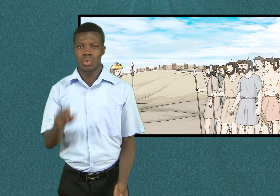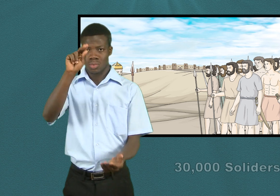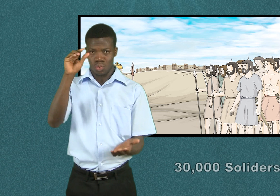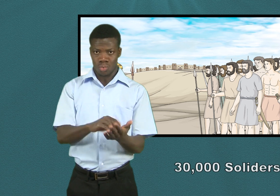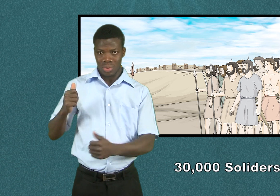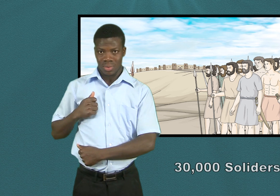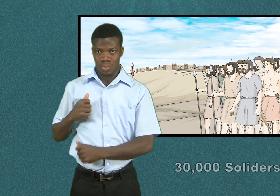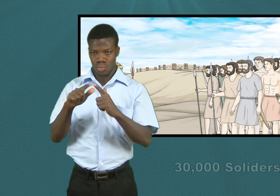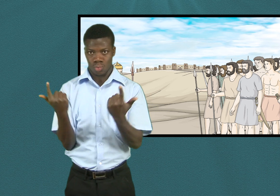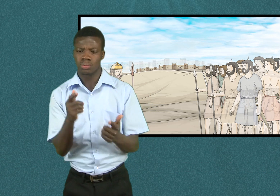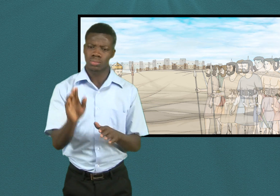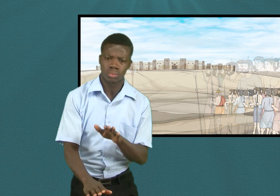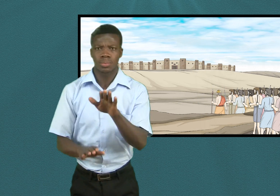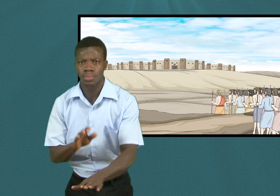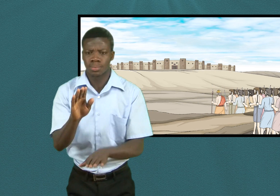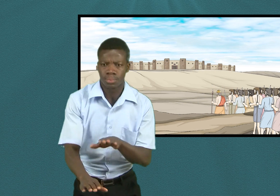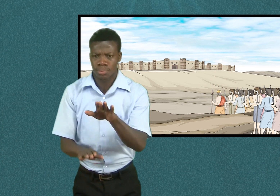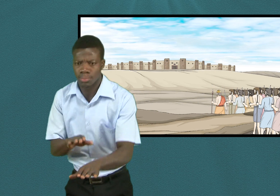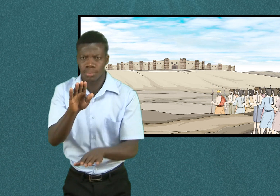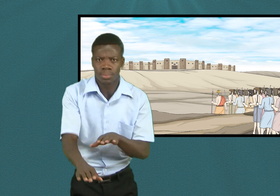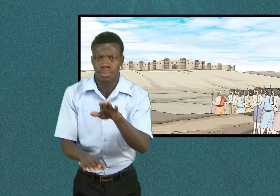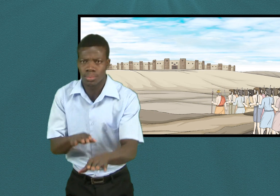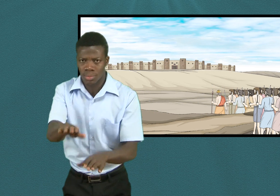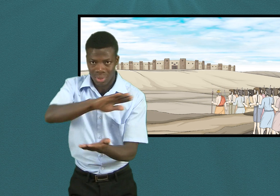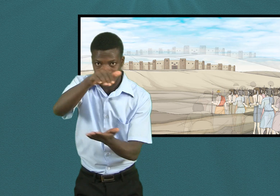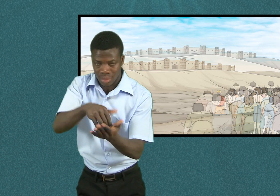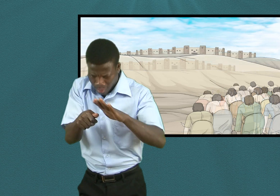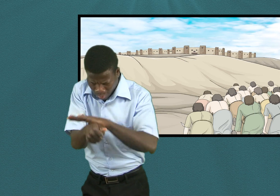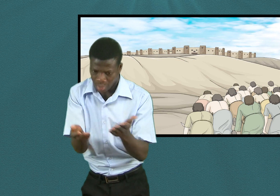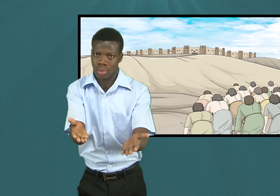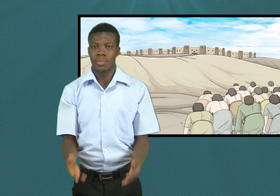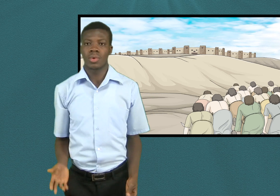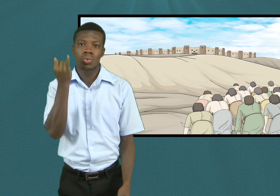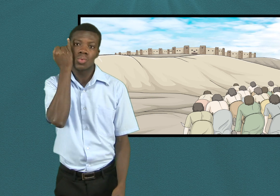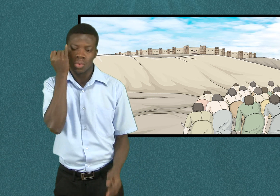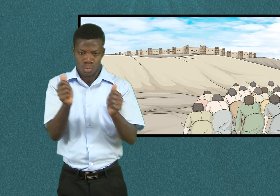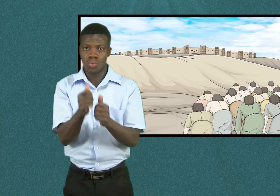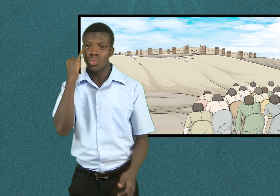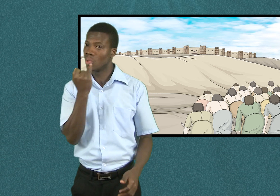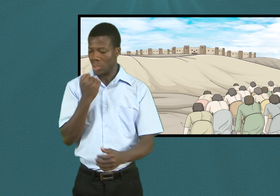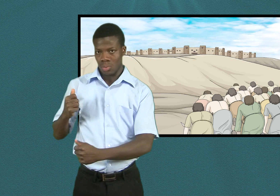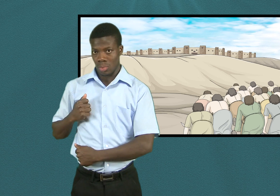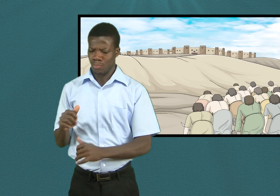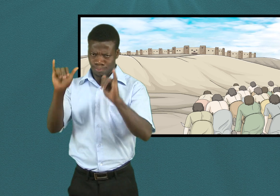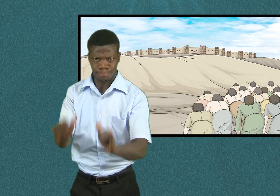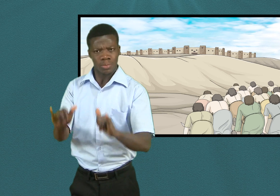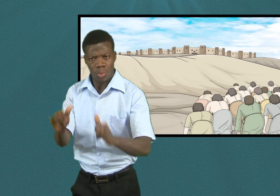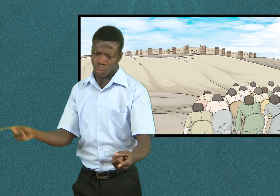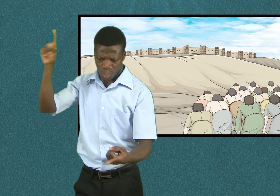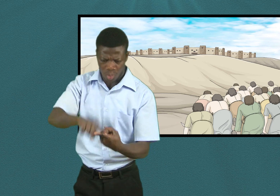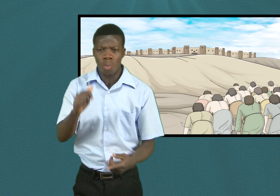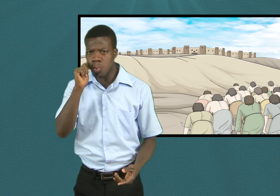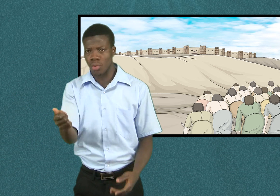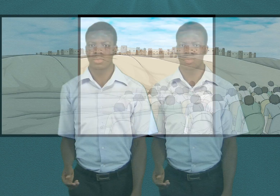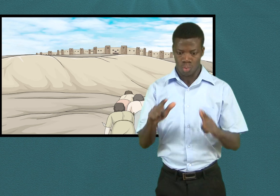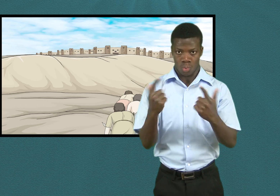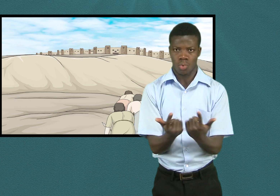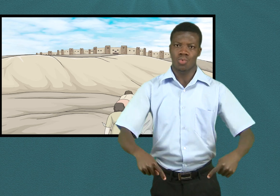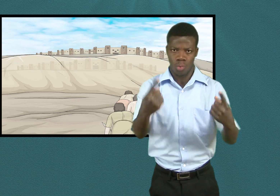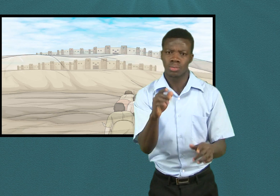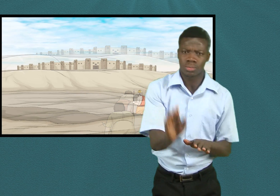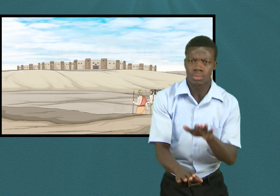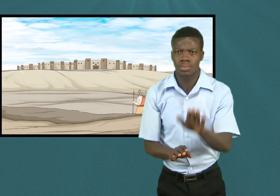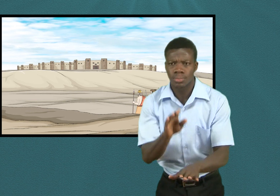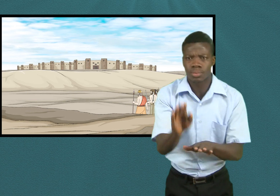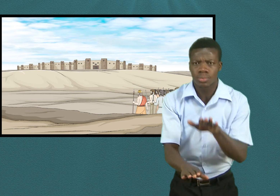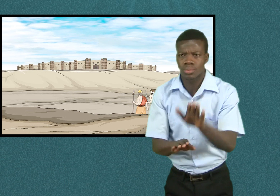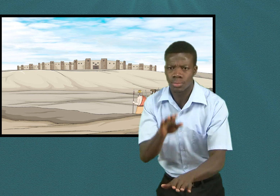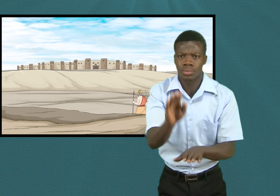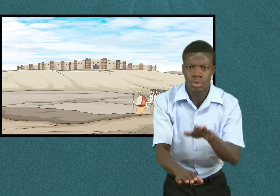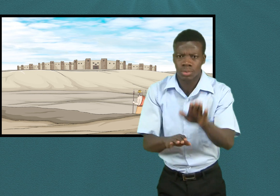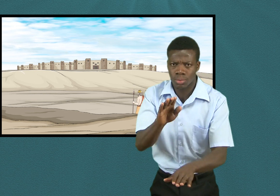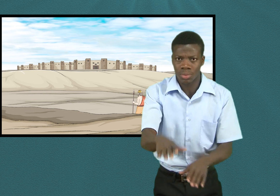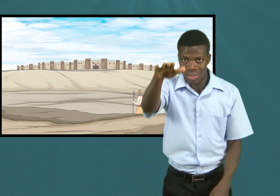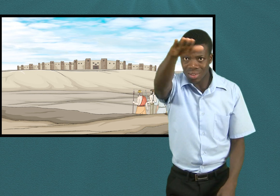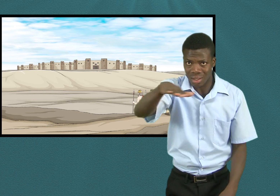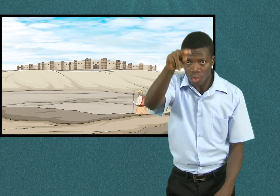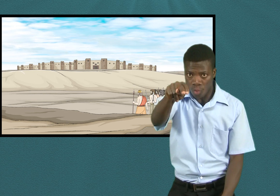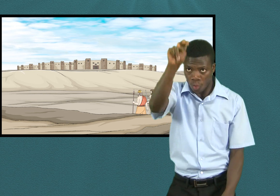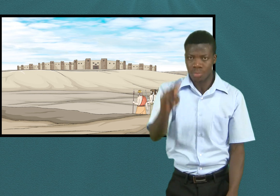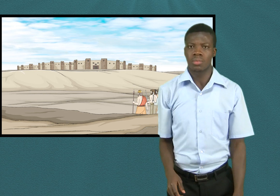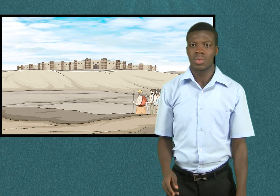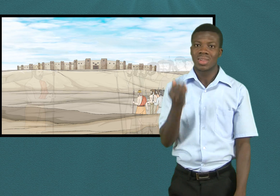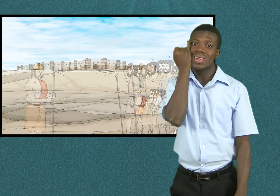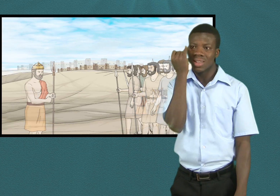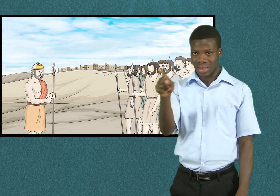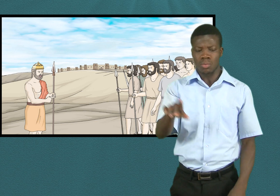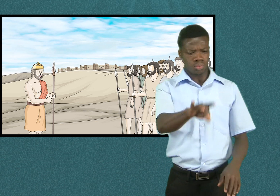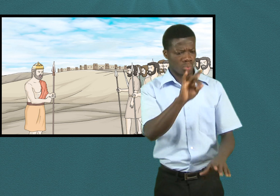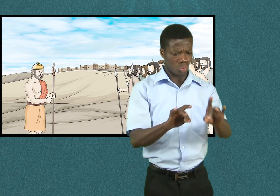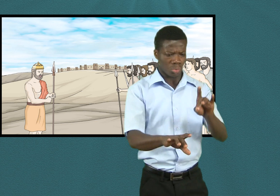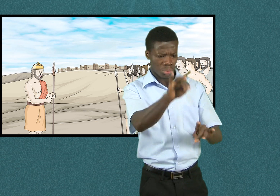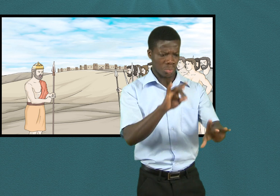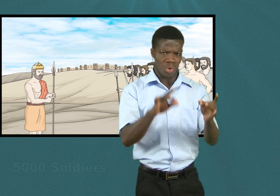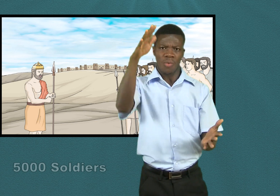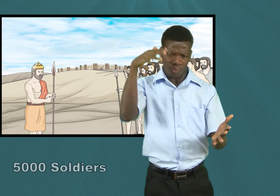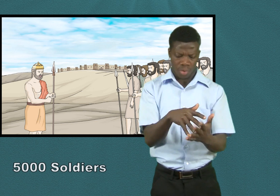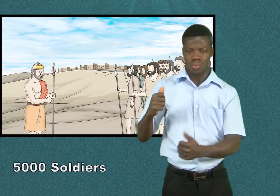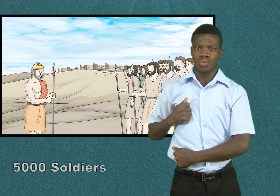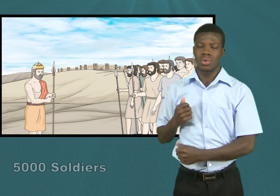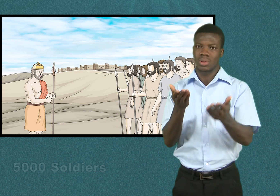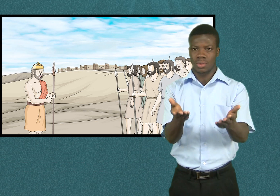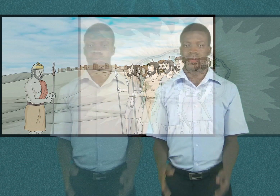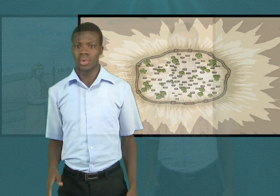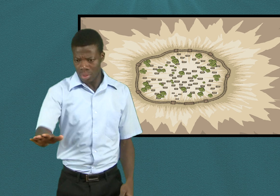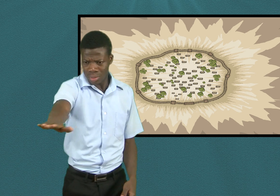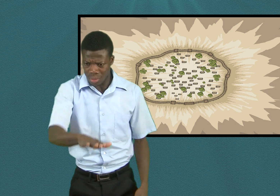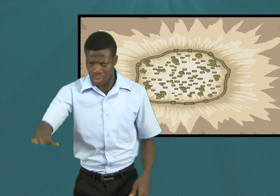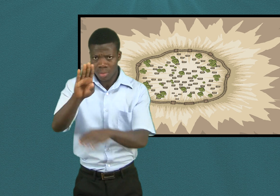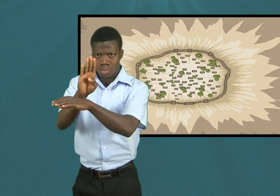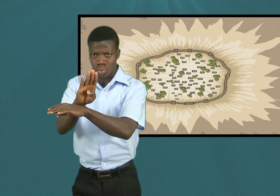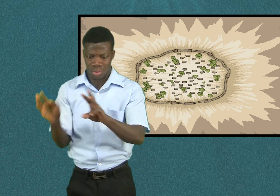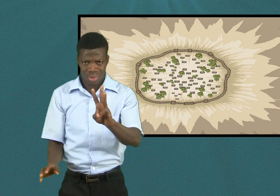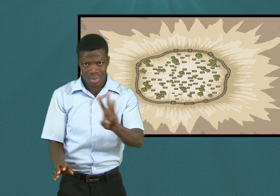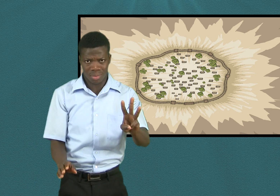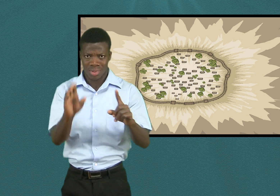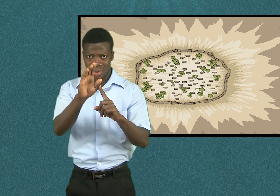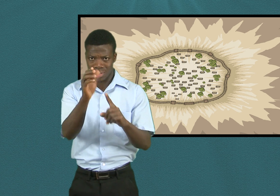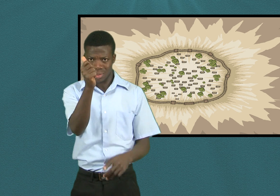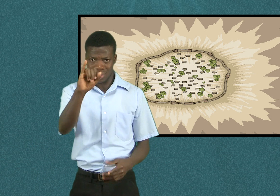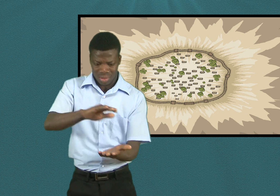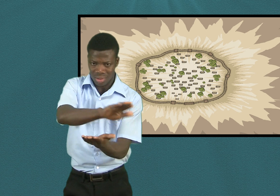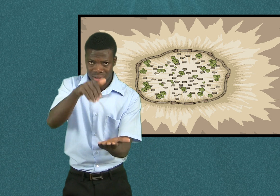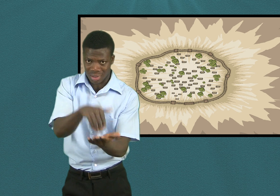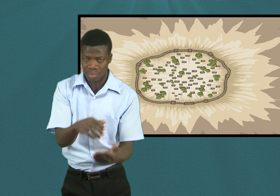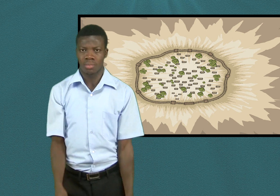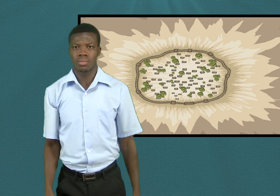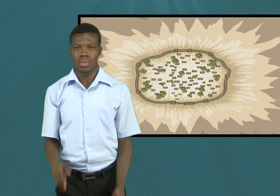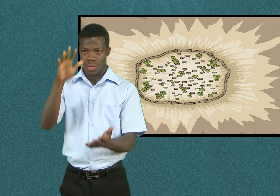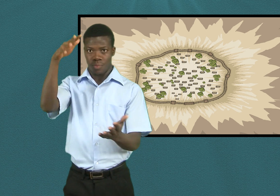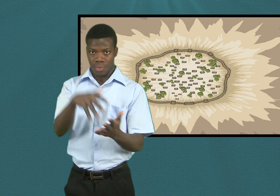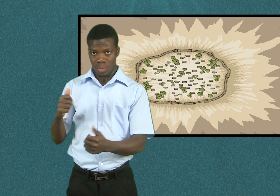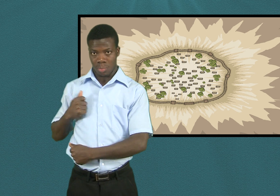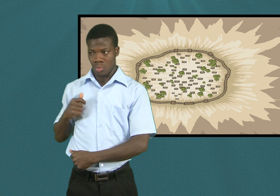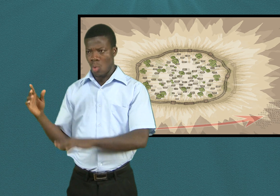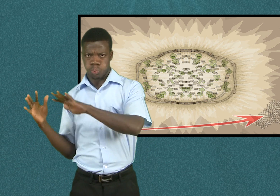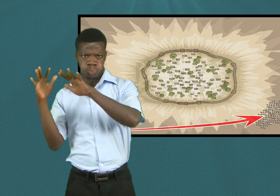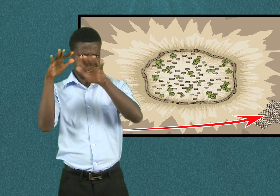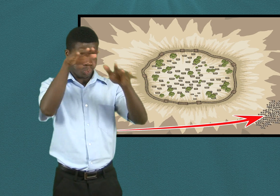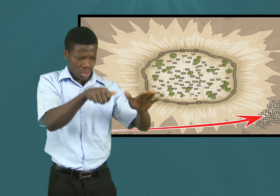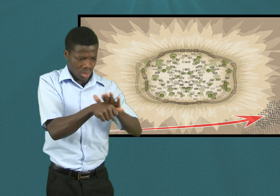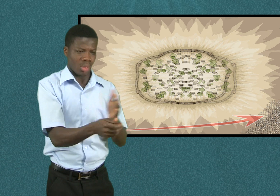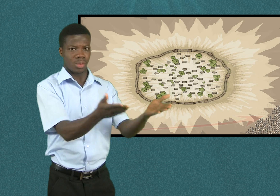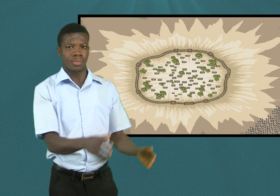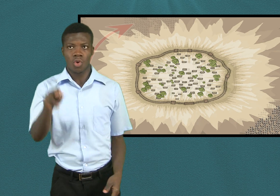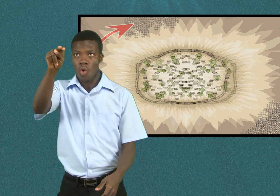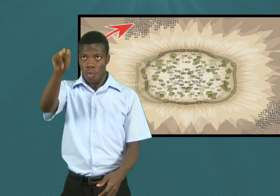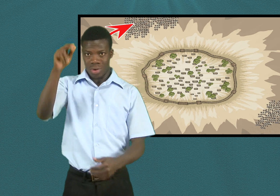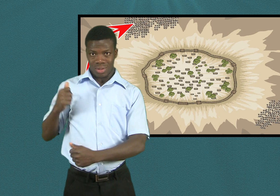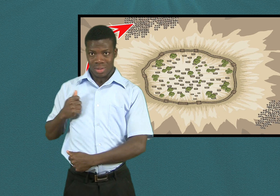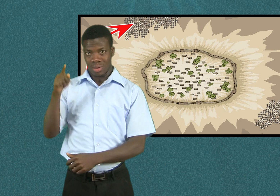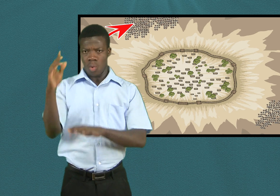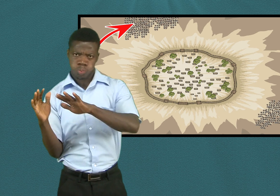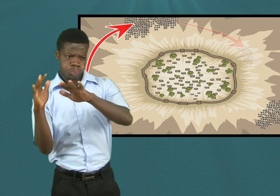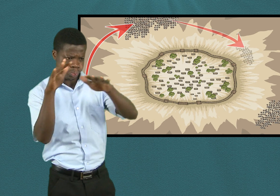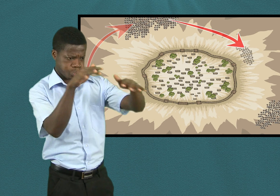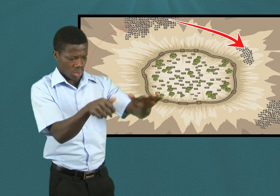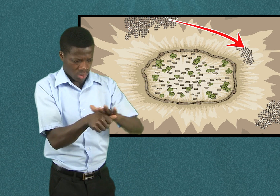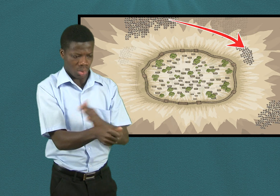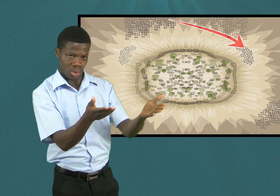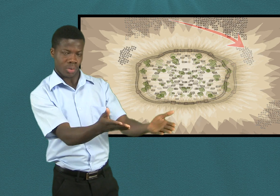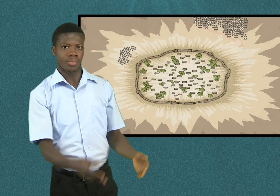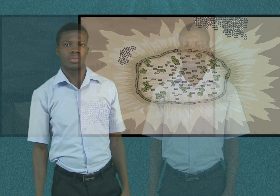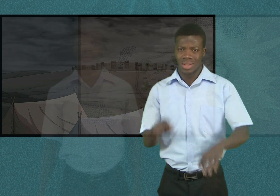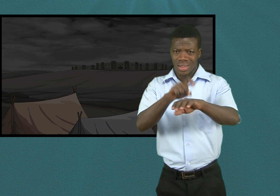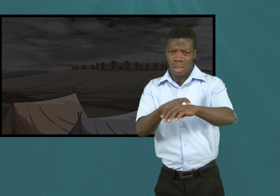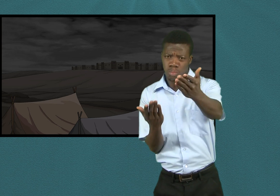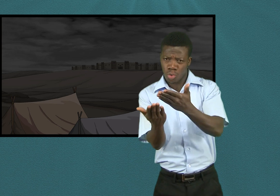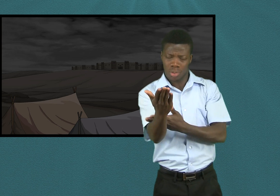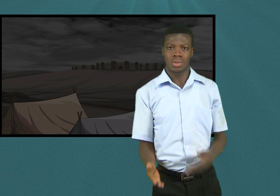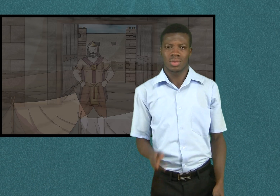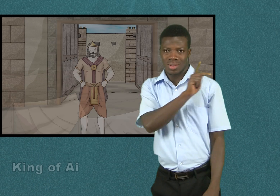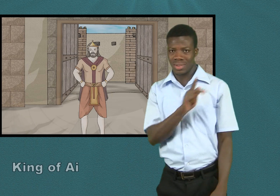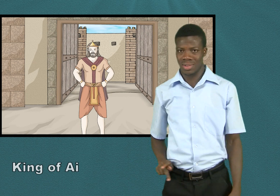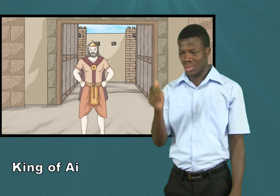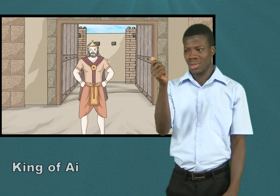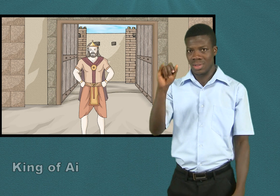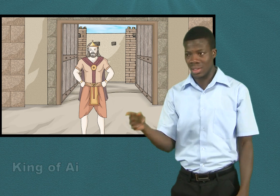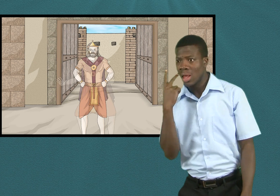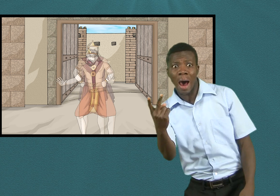They arrived in front of Ai and camped to the north of it, with the valley between them and the city. Now Joshua had taken about five thousand men and set up an ambush between Bethel and Ai, to the west of the city. So the forces were stationed with the main camp to the north of the city and the rear guard to the west of the city. And that night Joshua went into the valley.